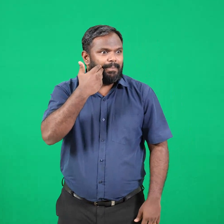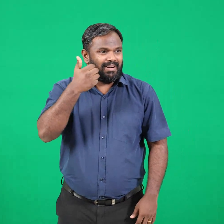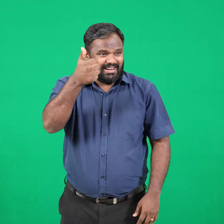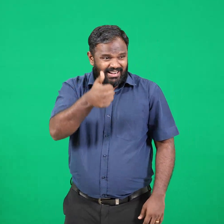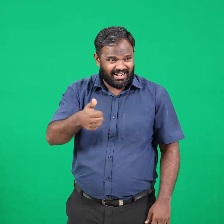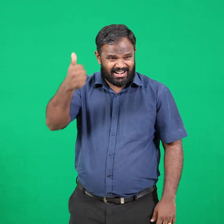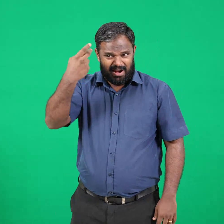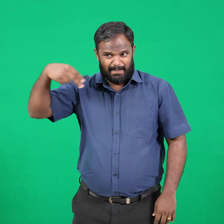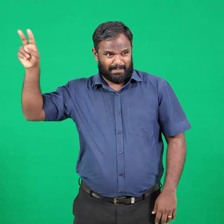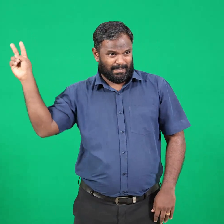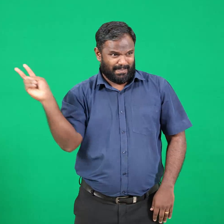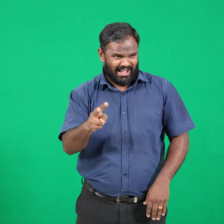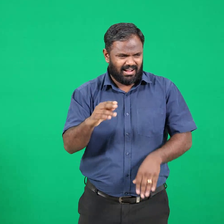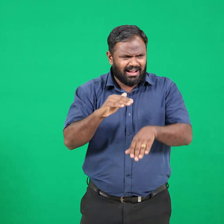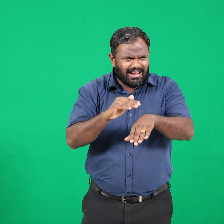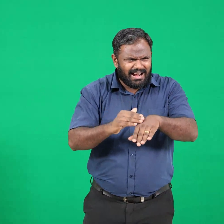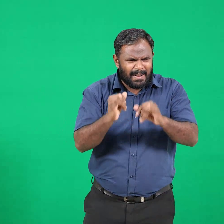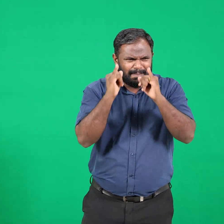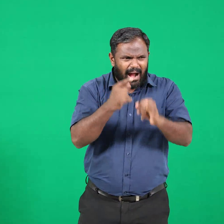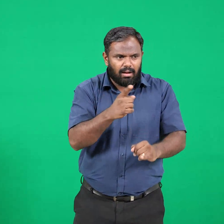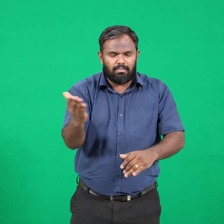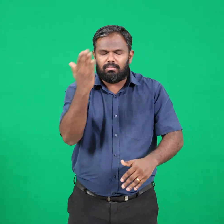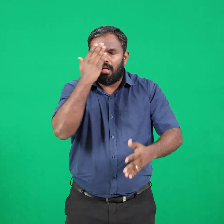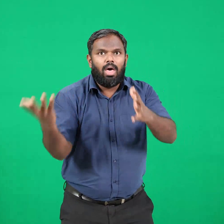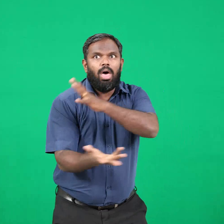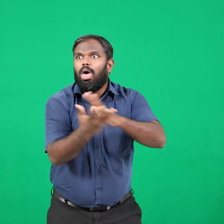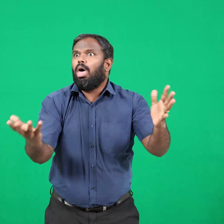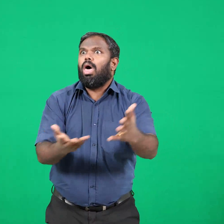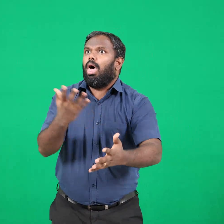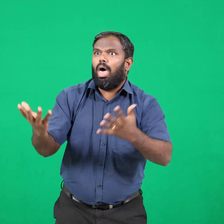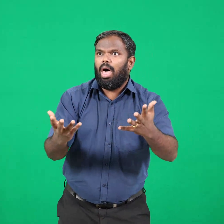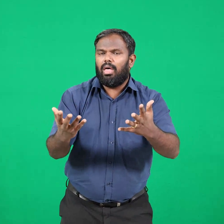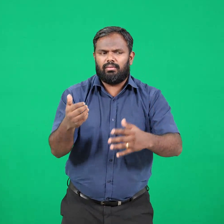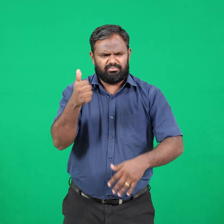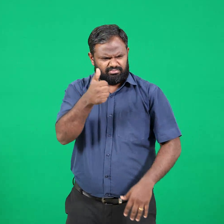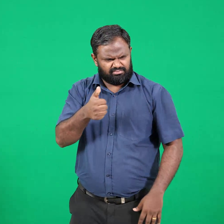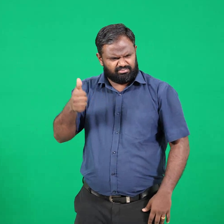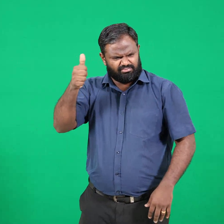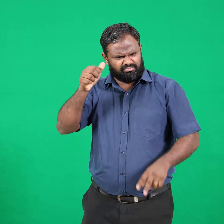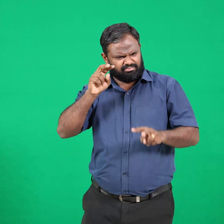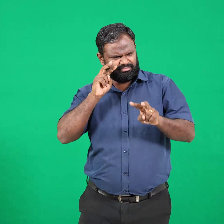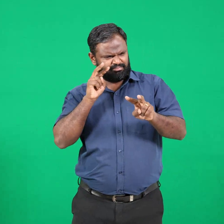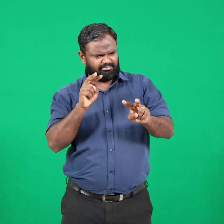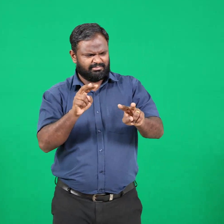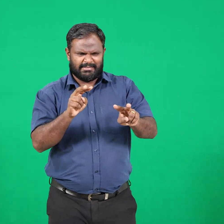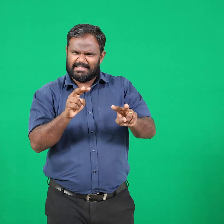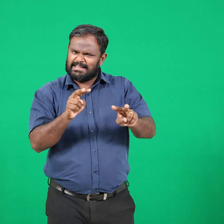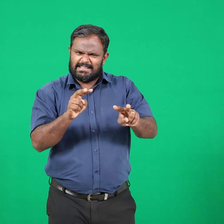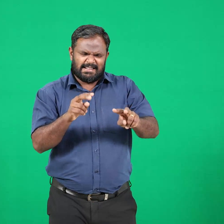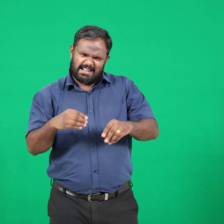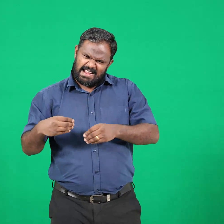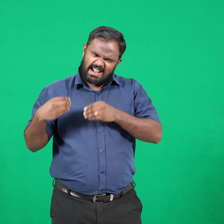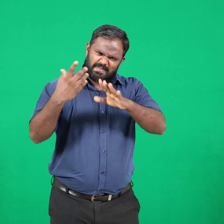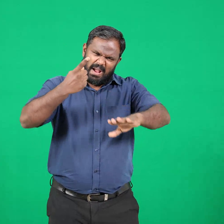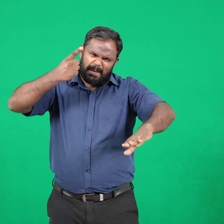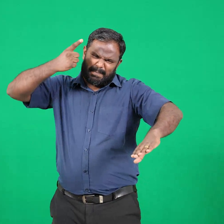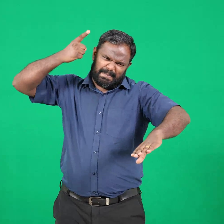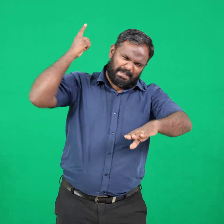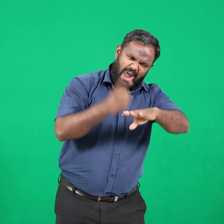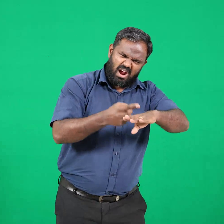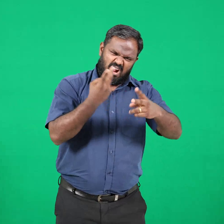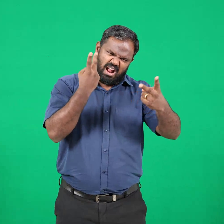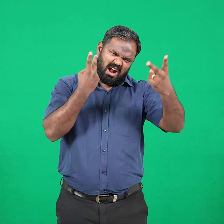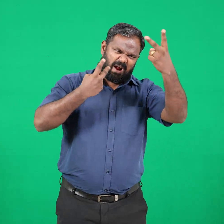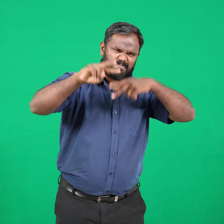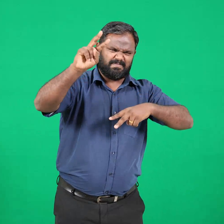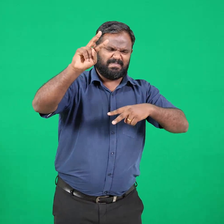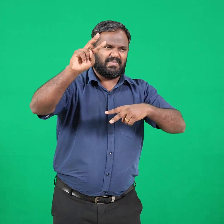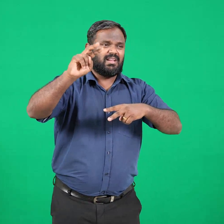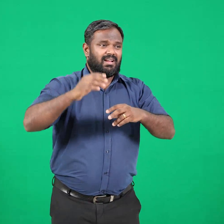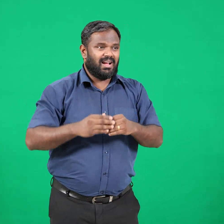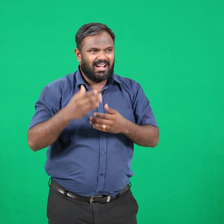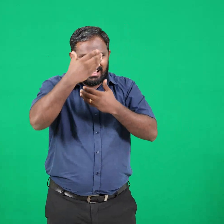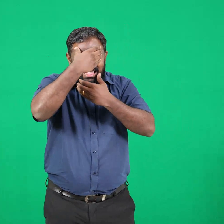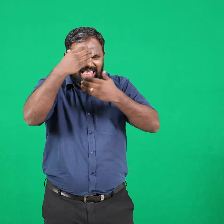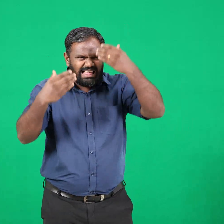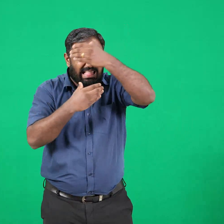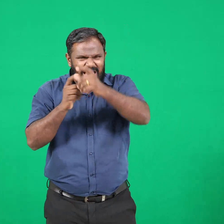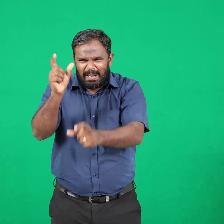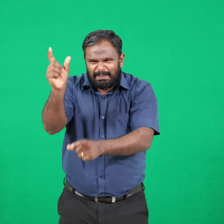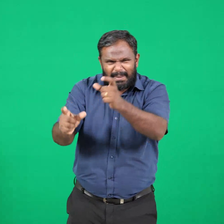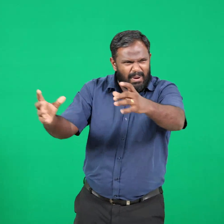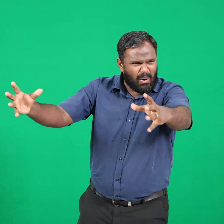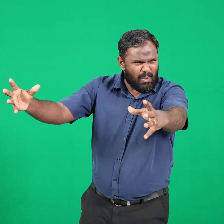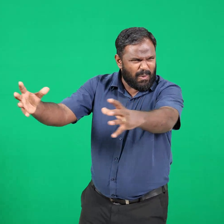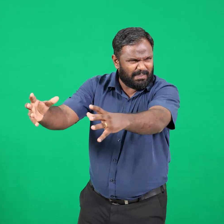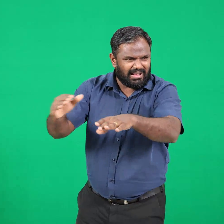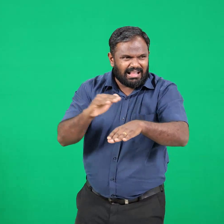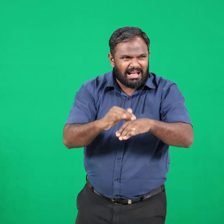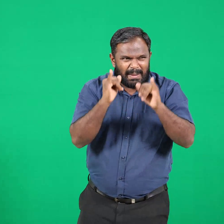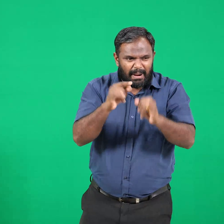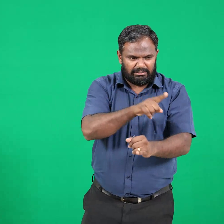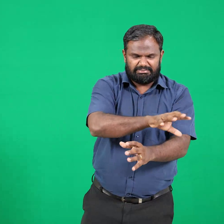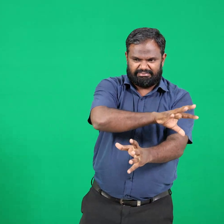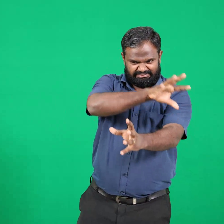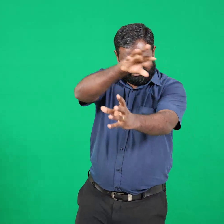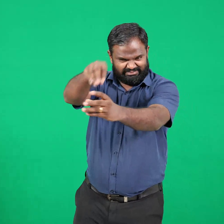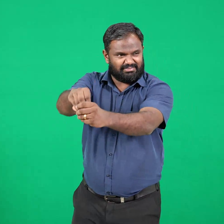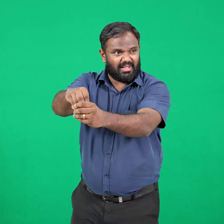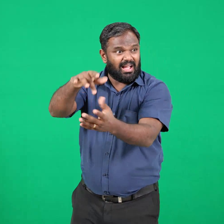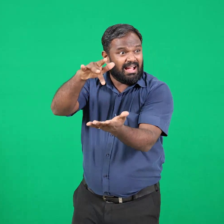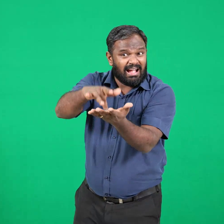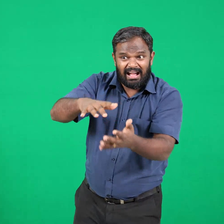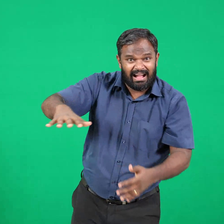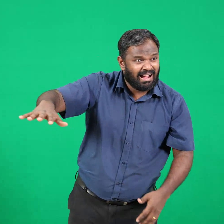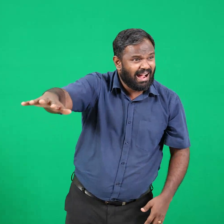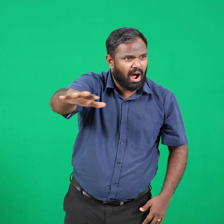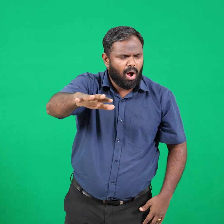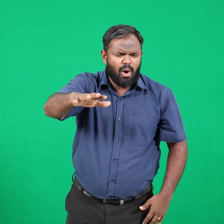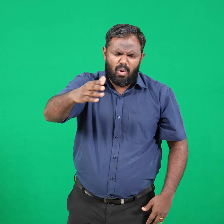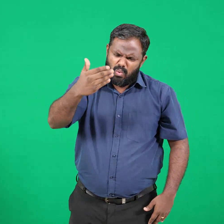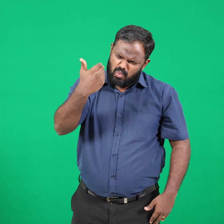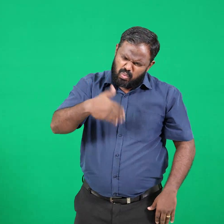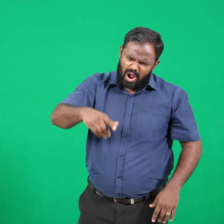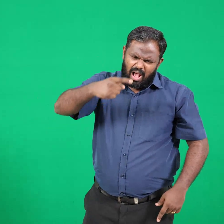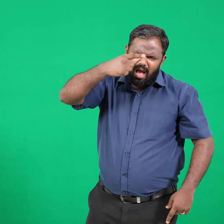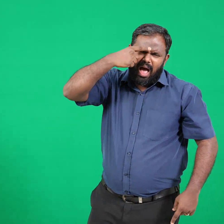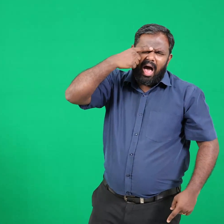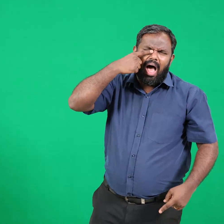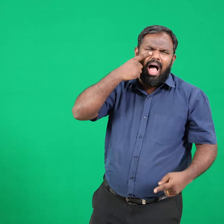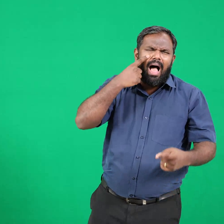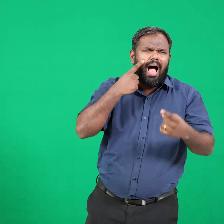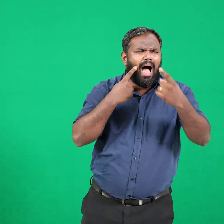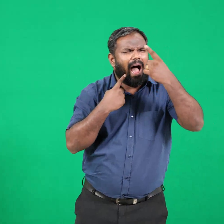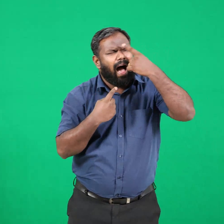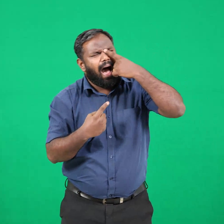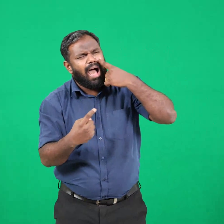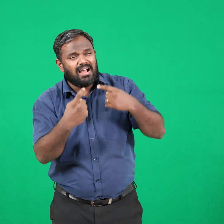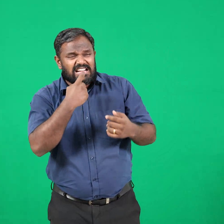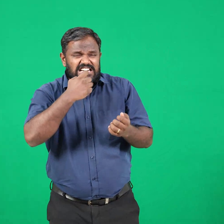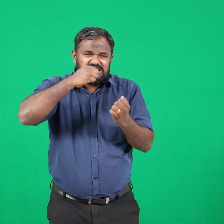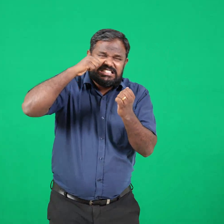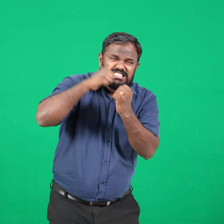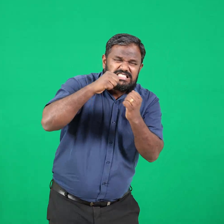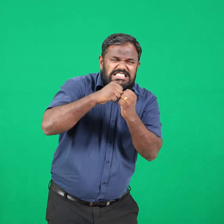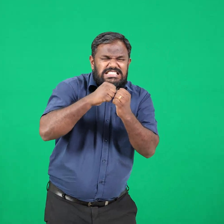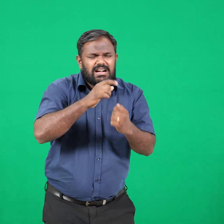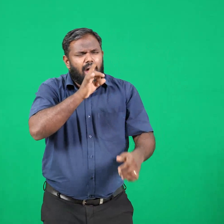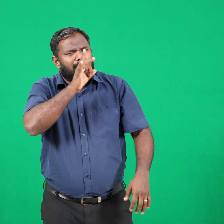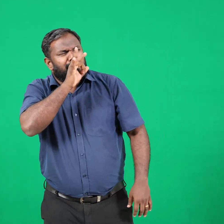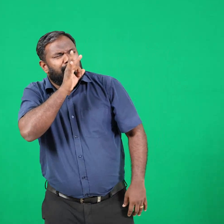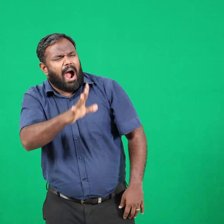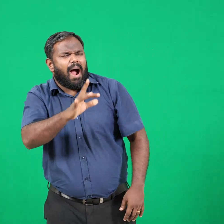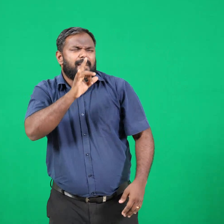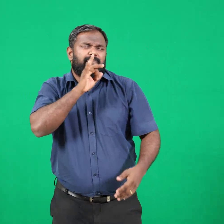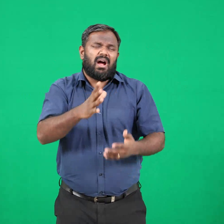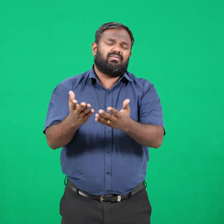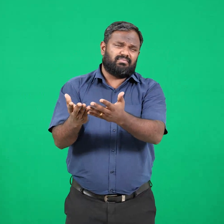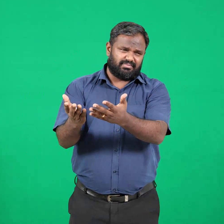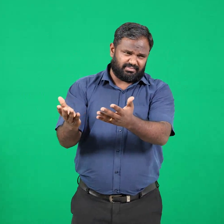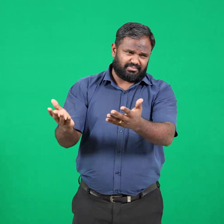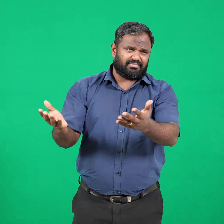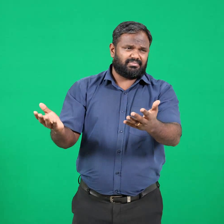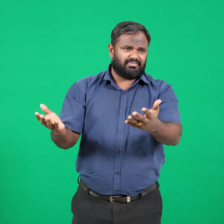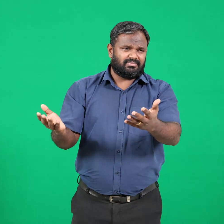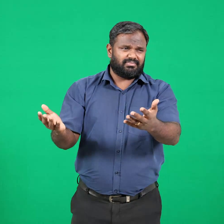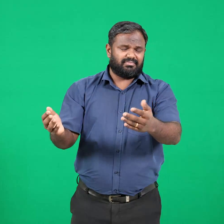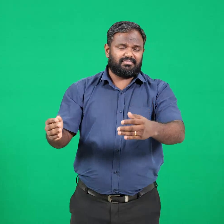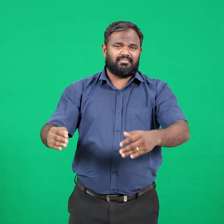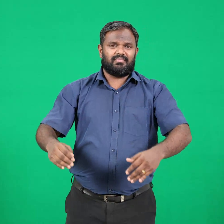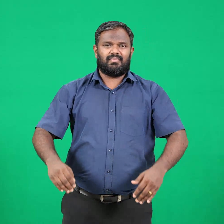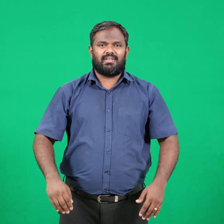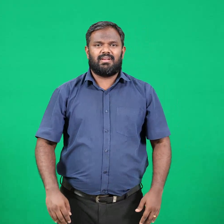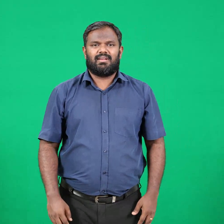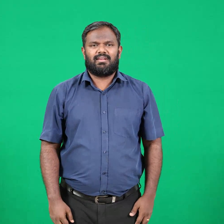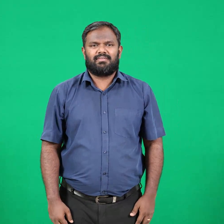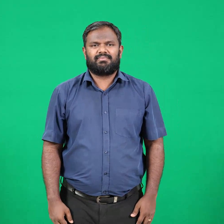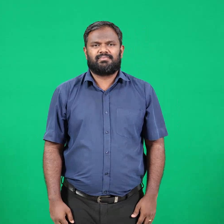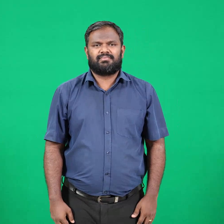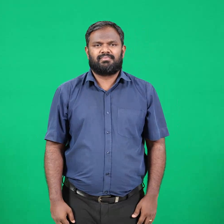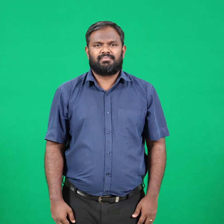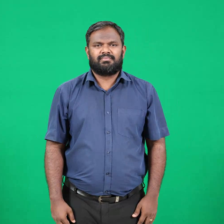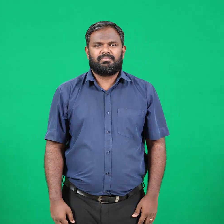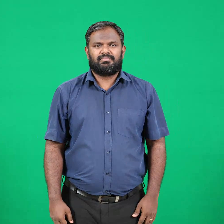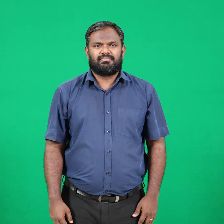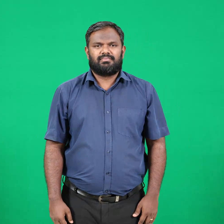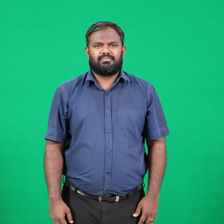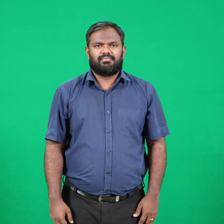Then he will cut him to pieces and assign him a place with the hypocrites, where there will be weeping and gnashing of teeth.